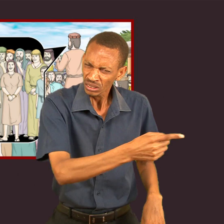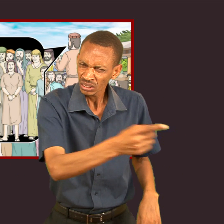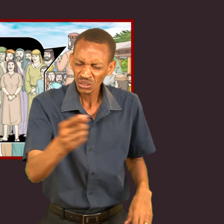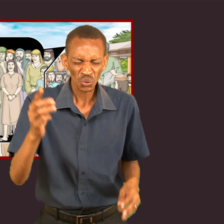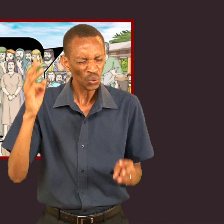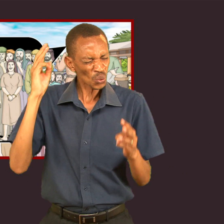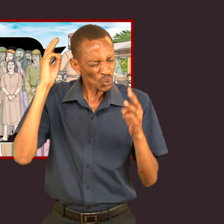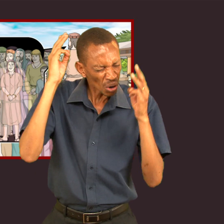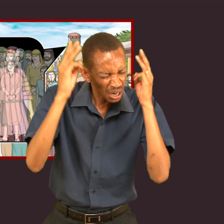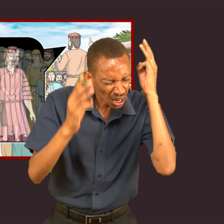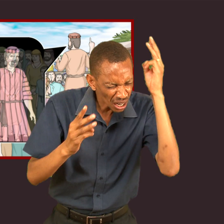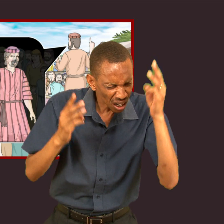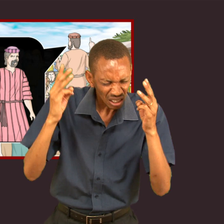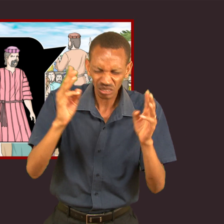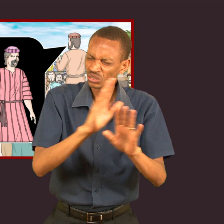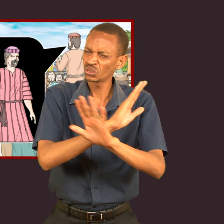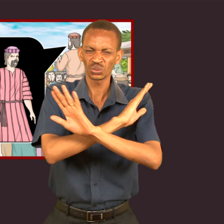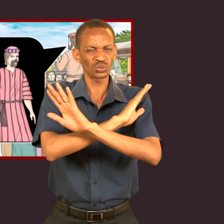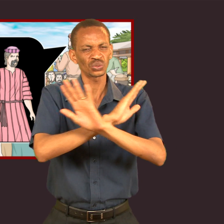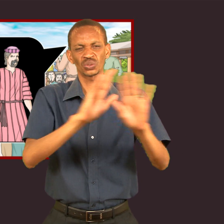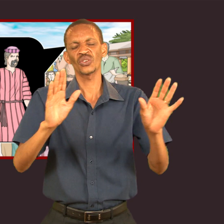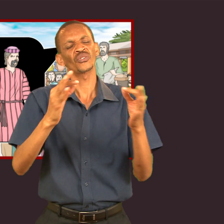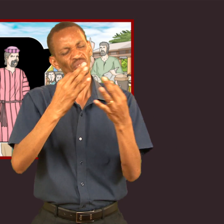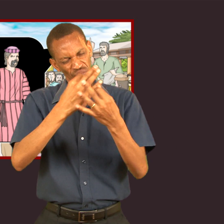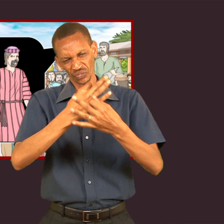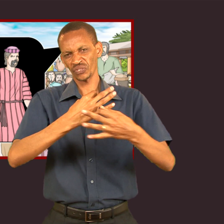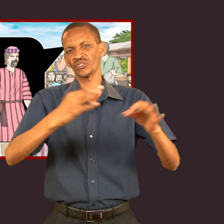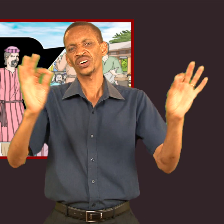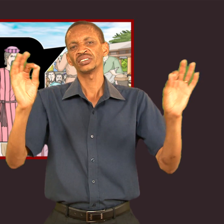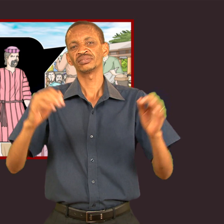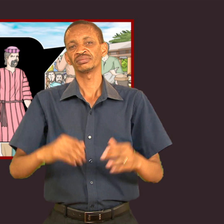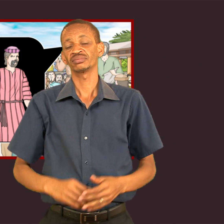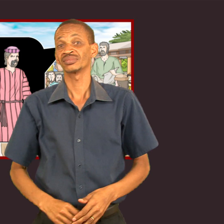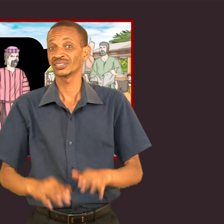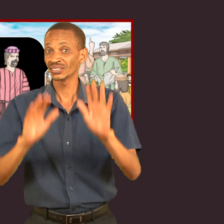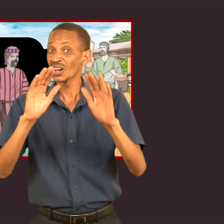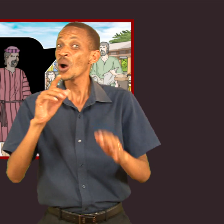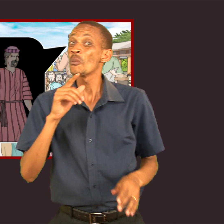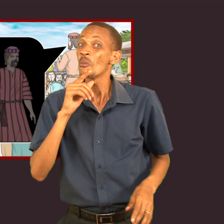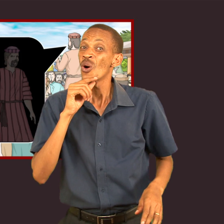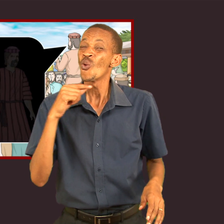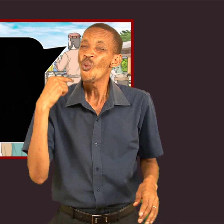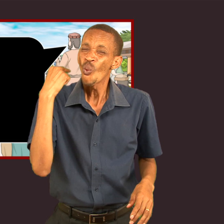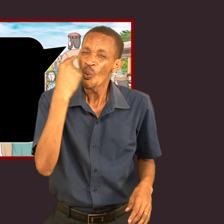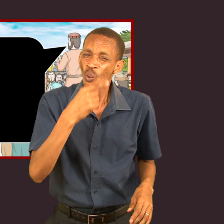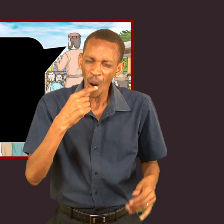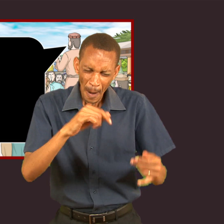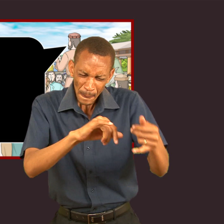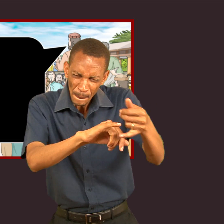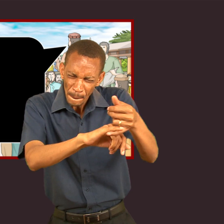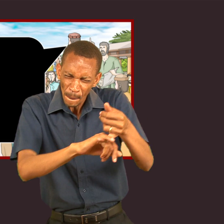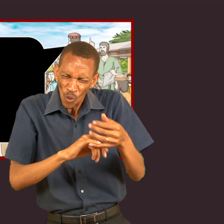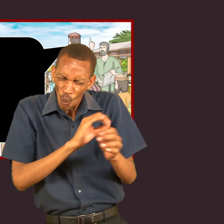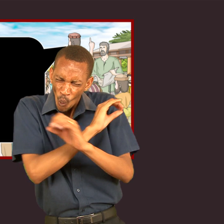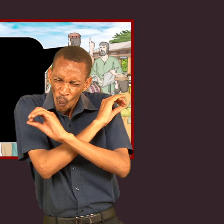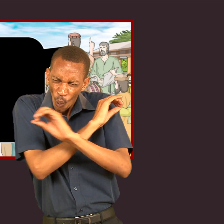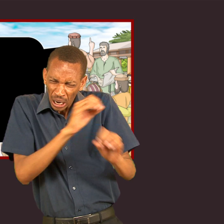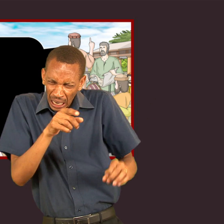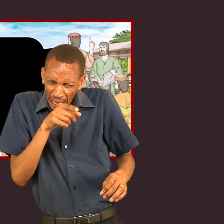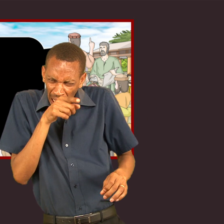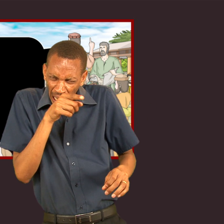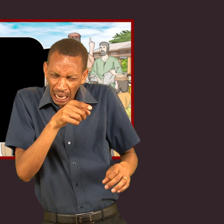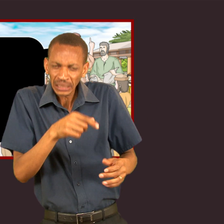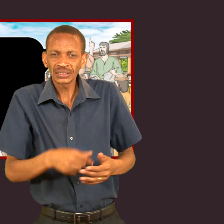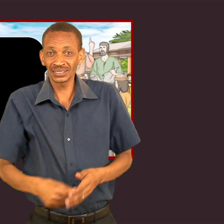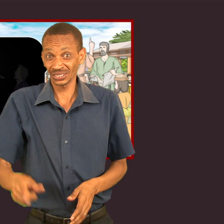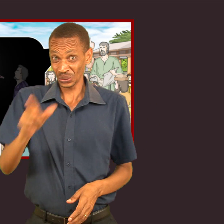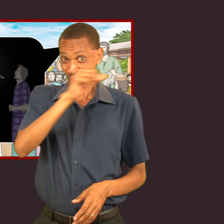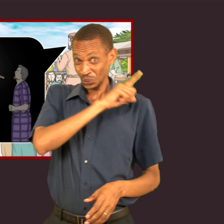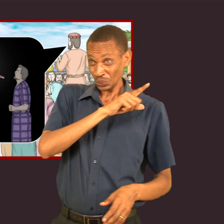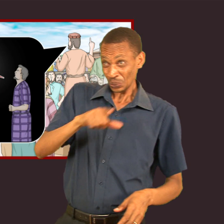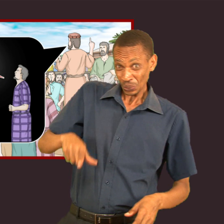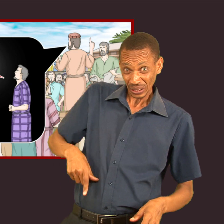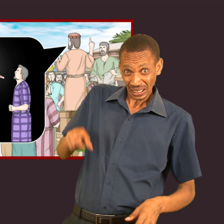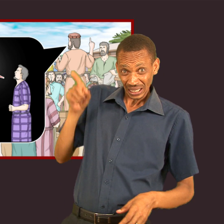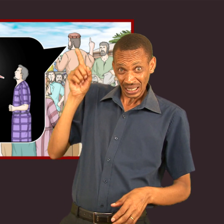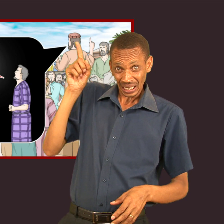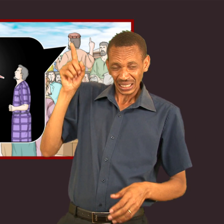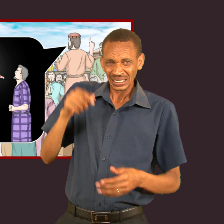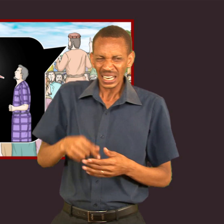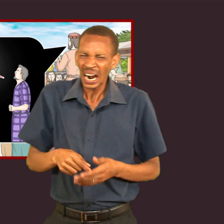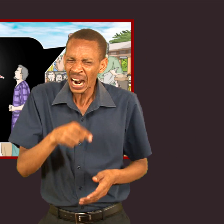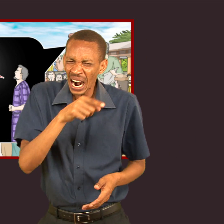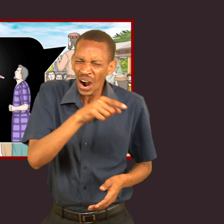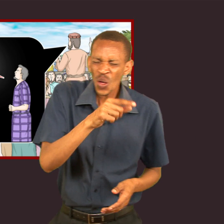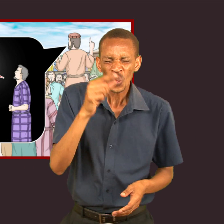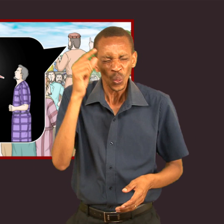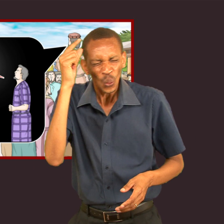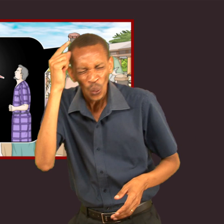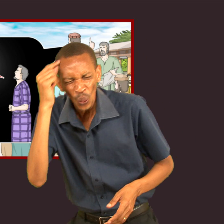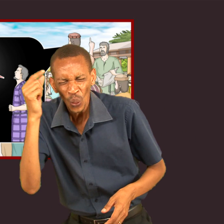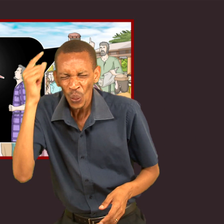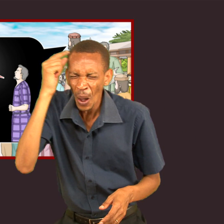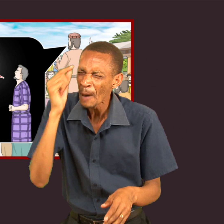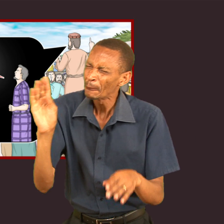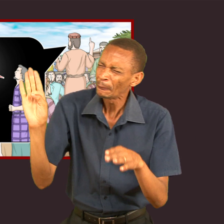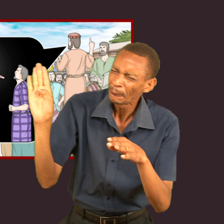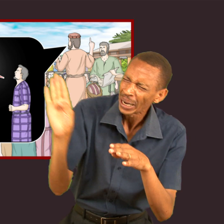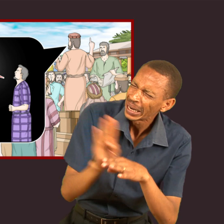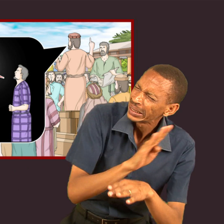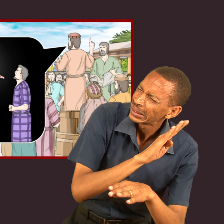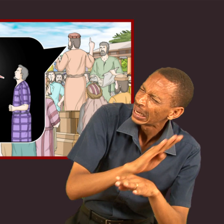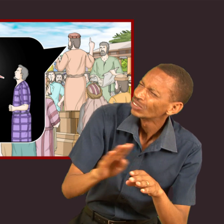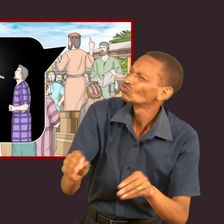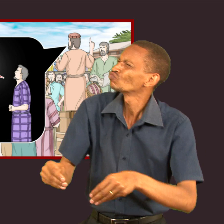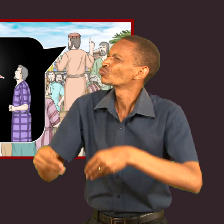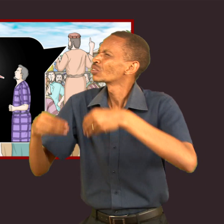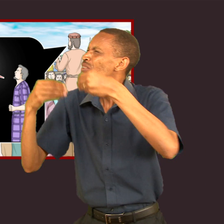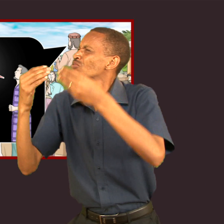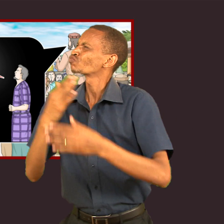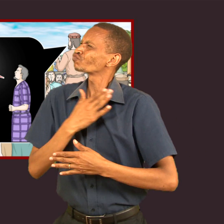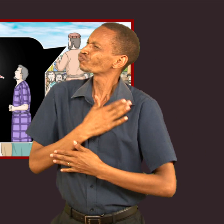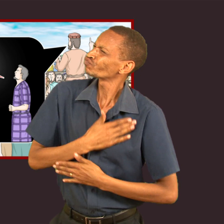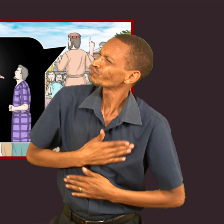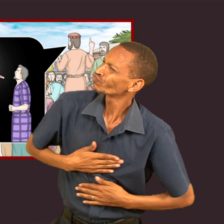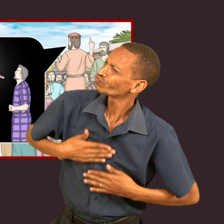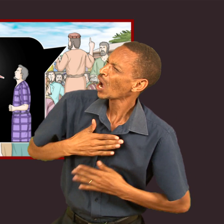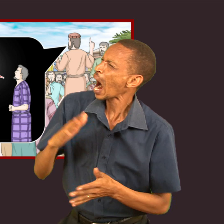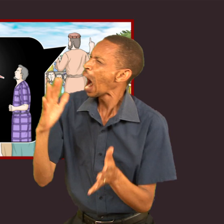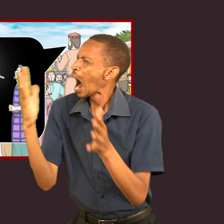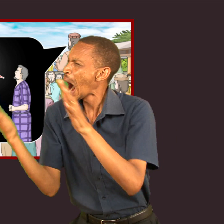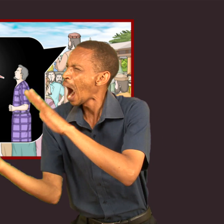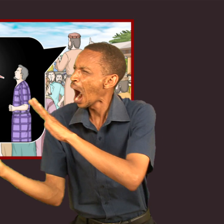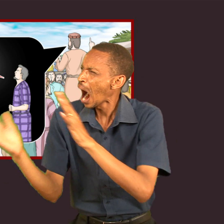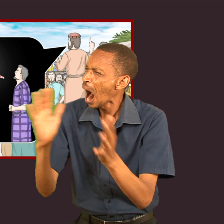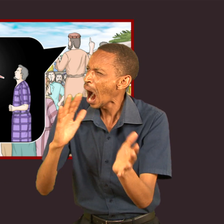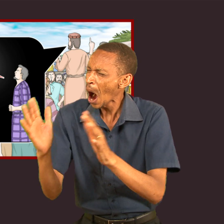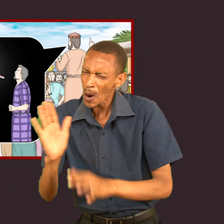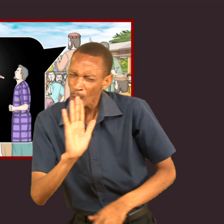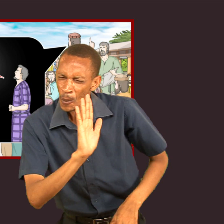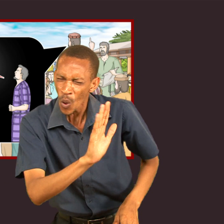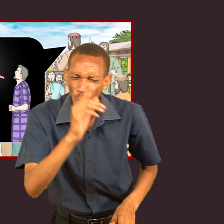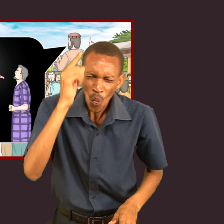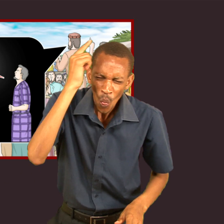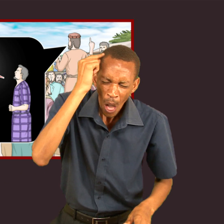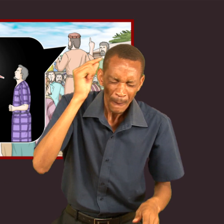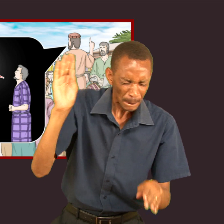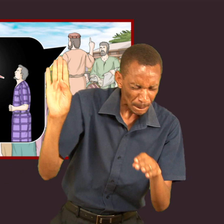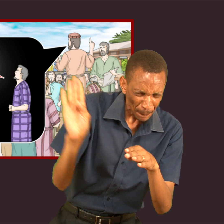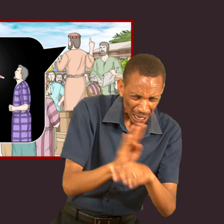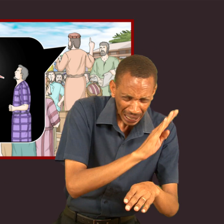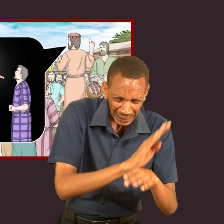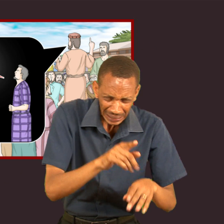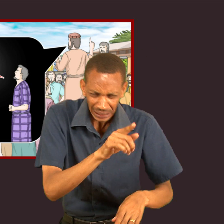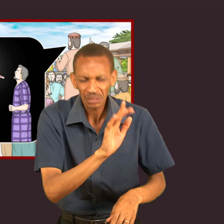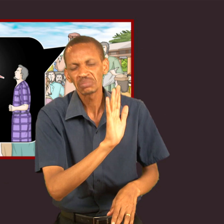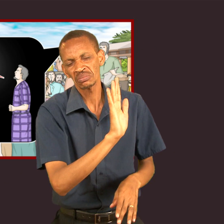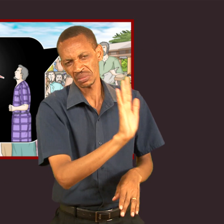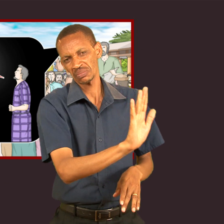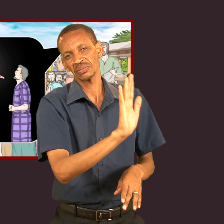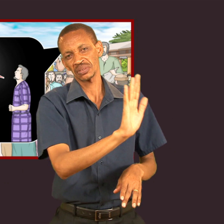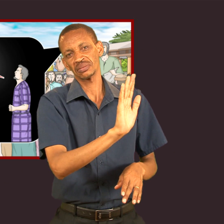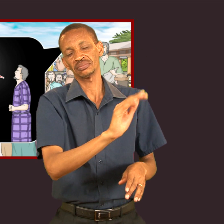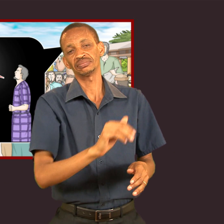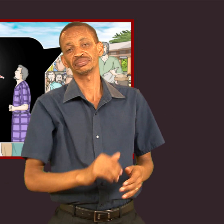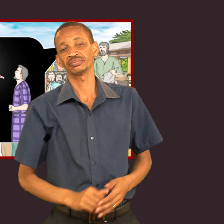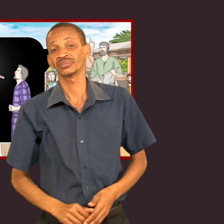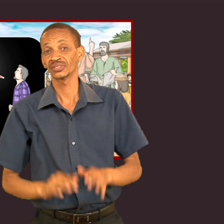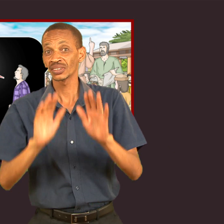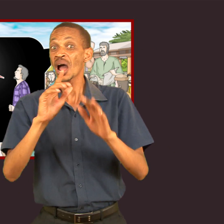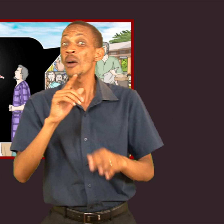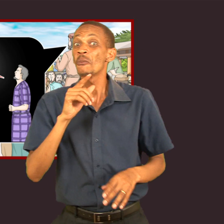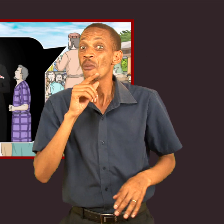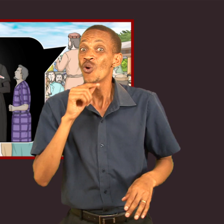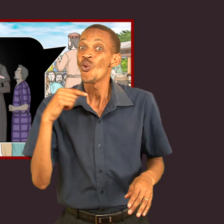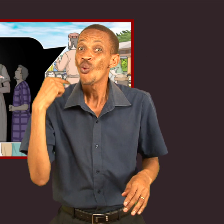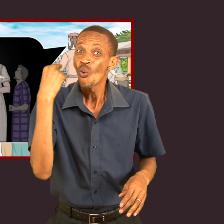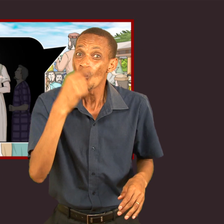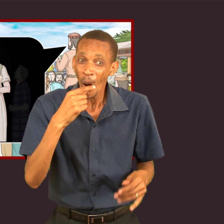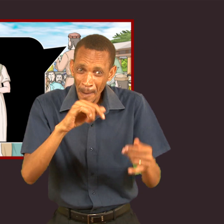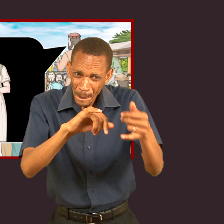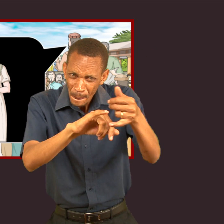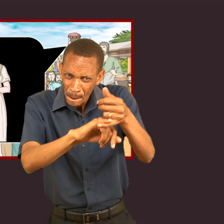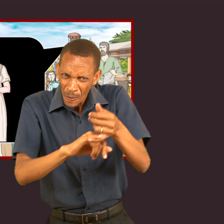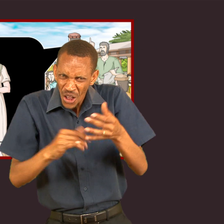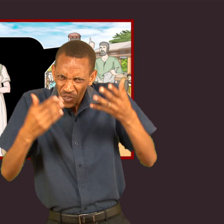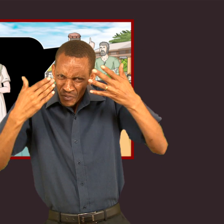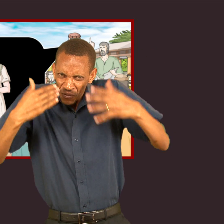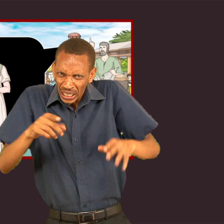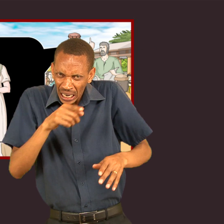The unmarried man is concerned about the work of the Lord, how he can please the Lord.